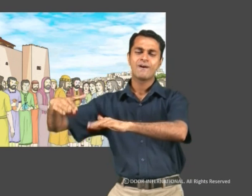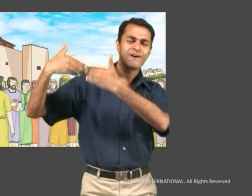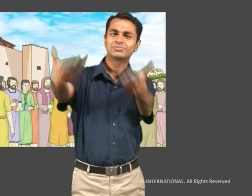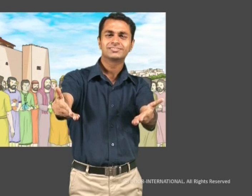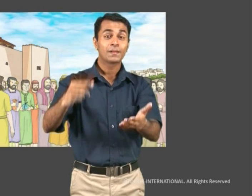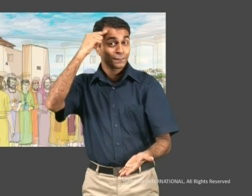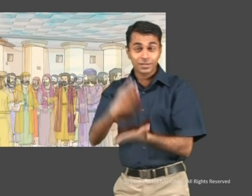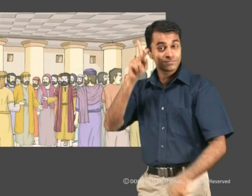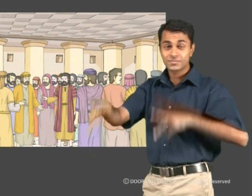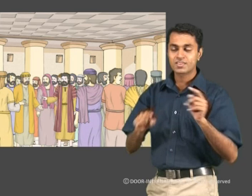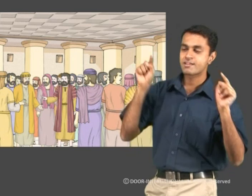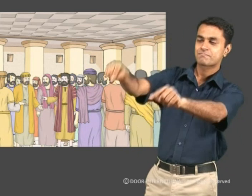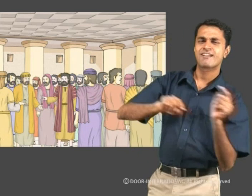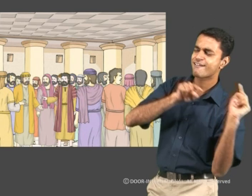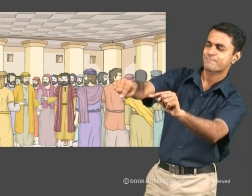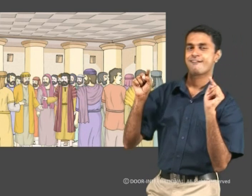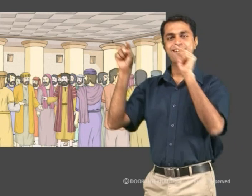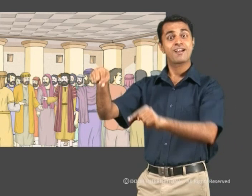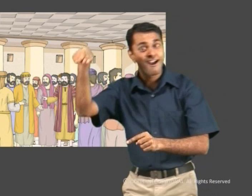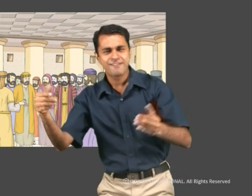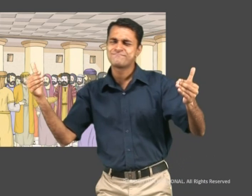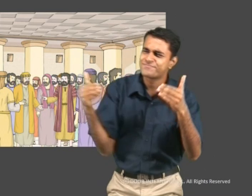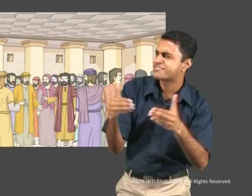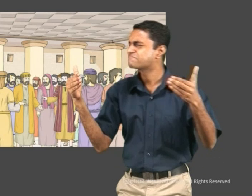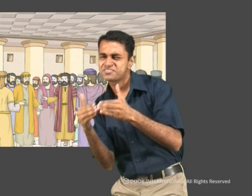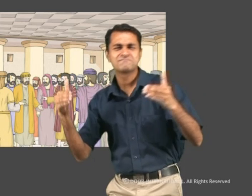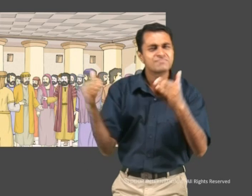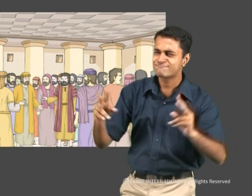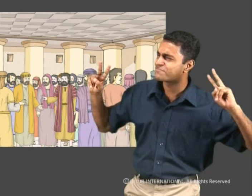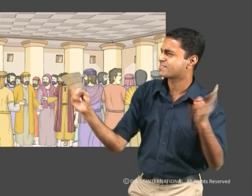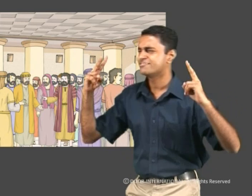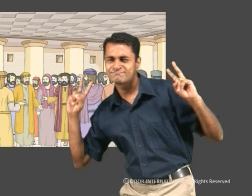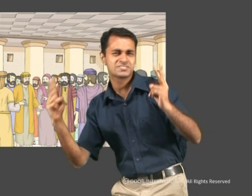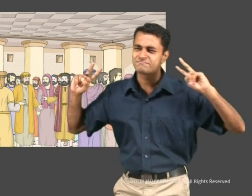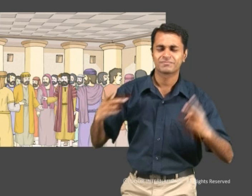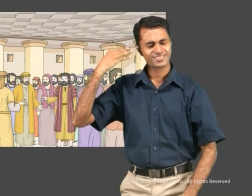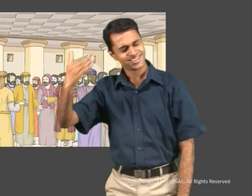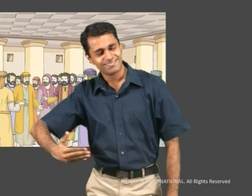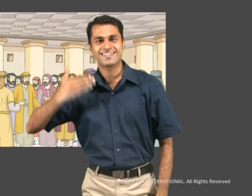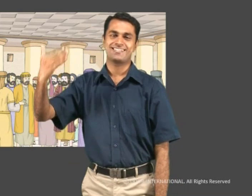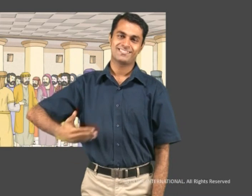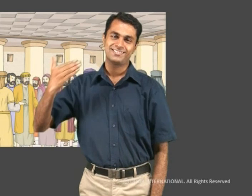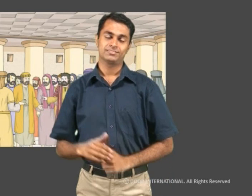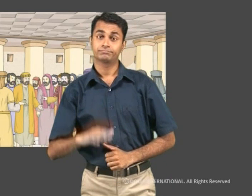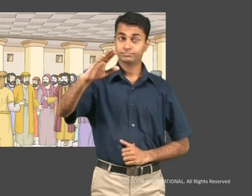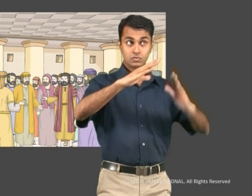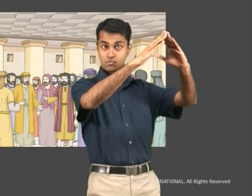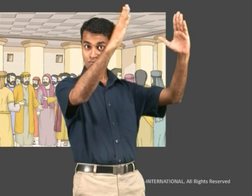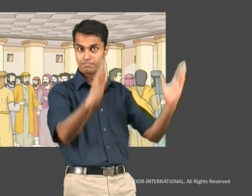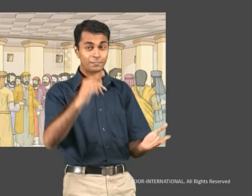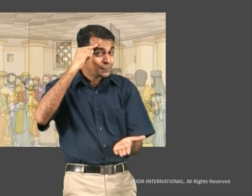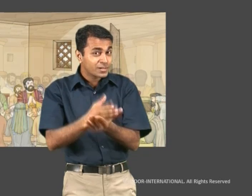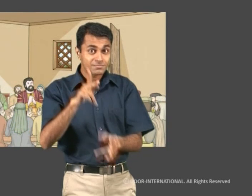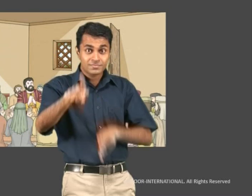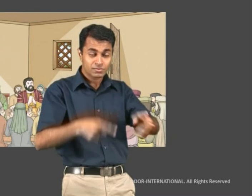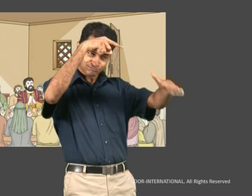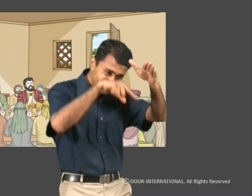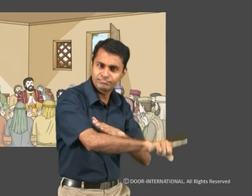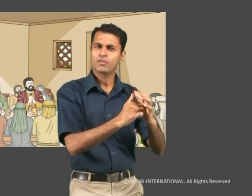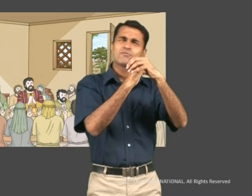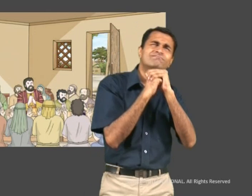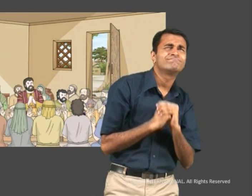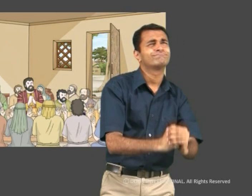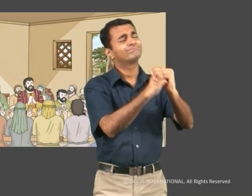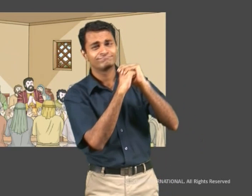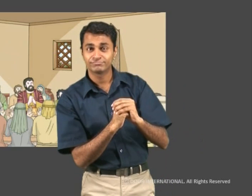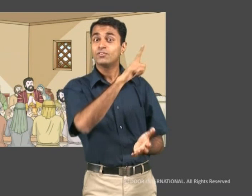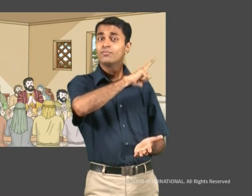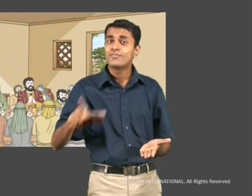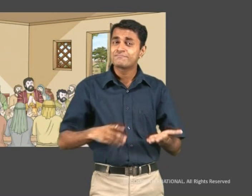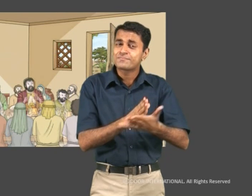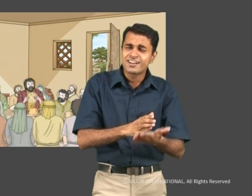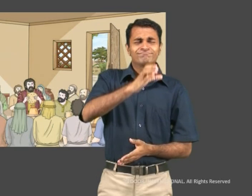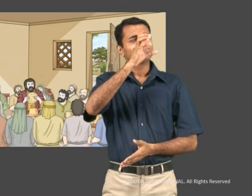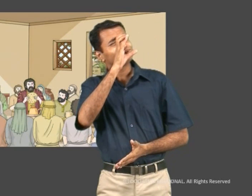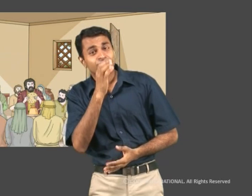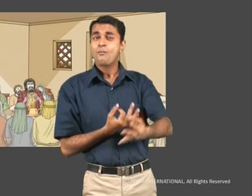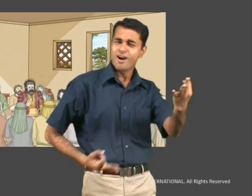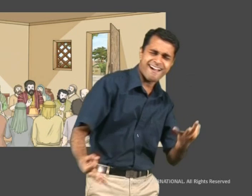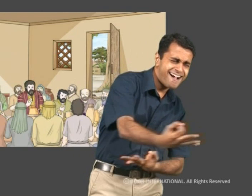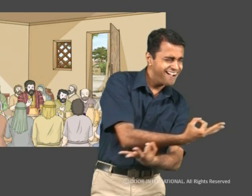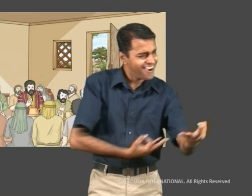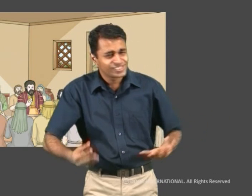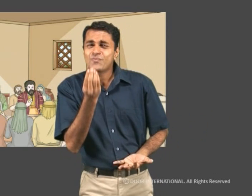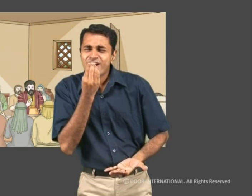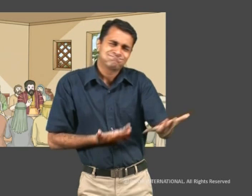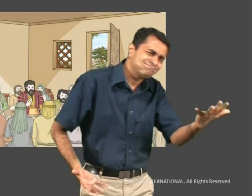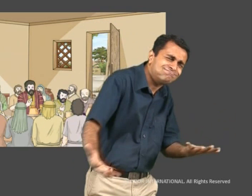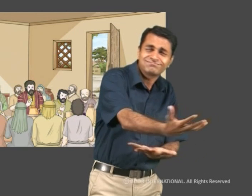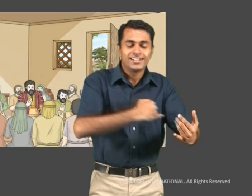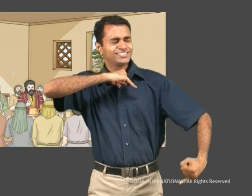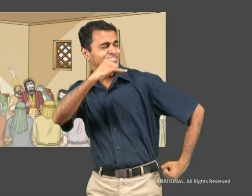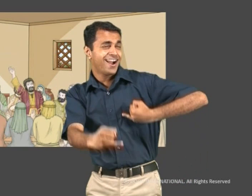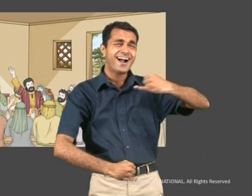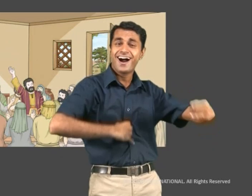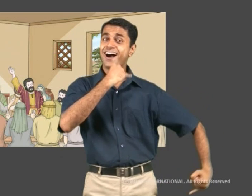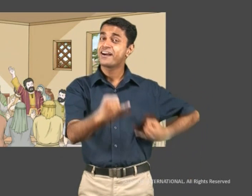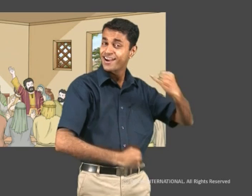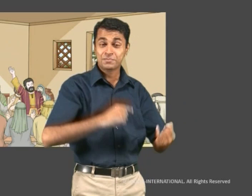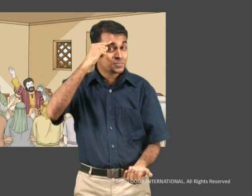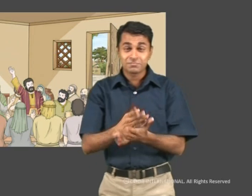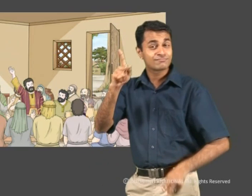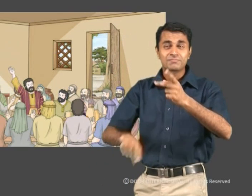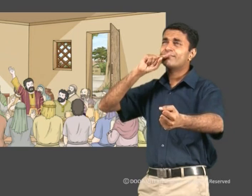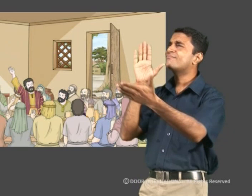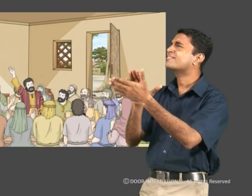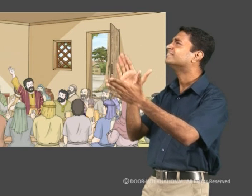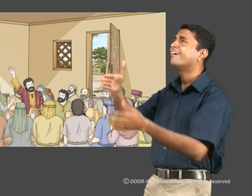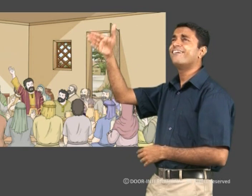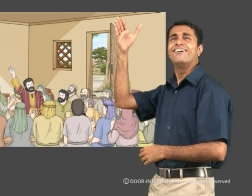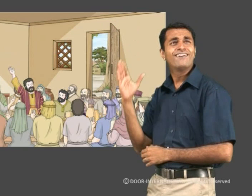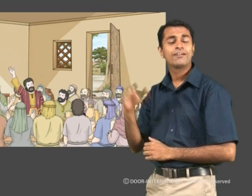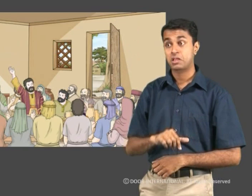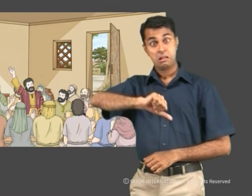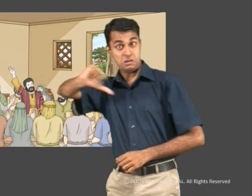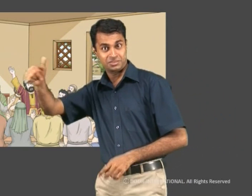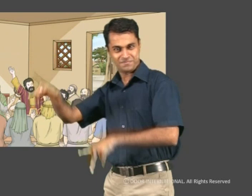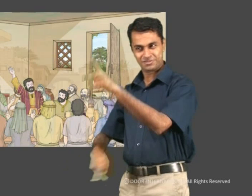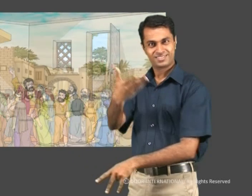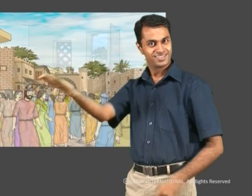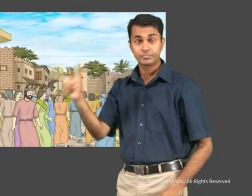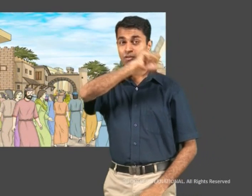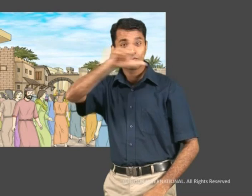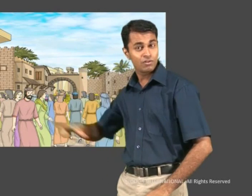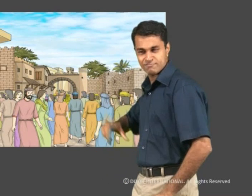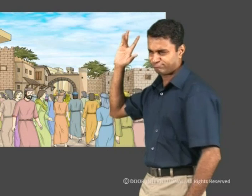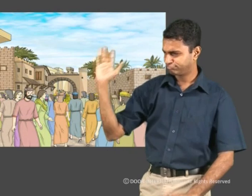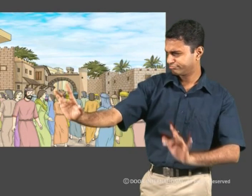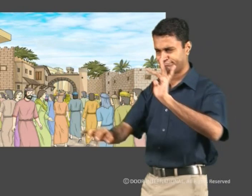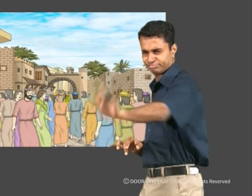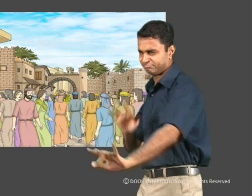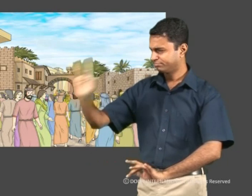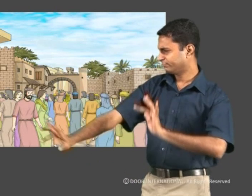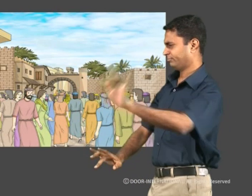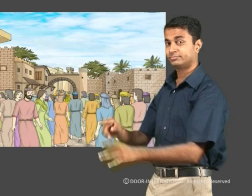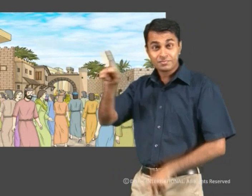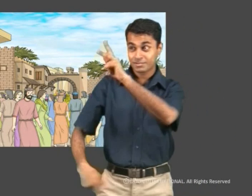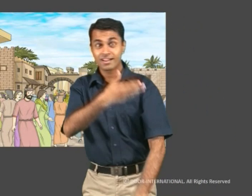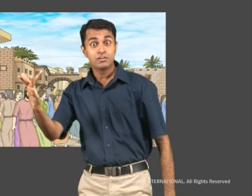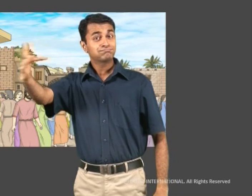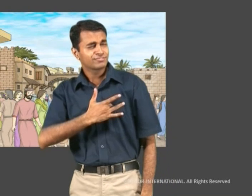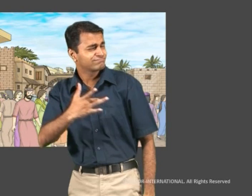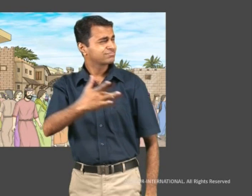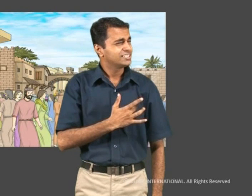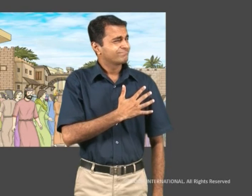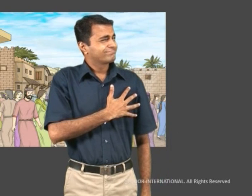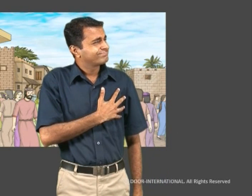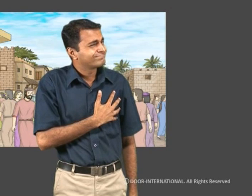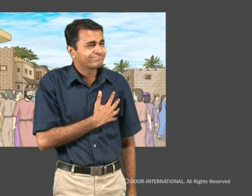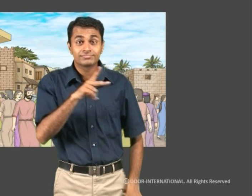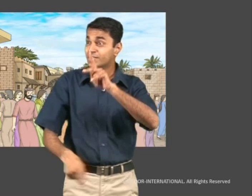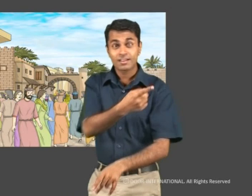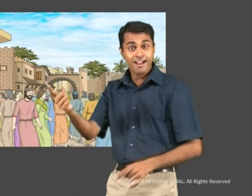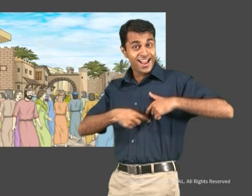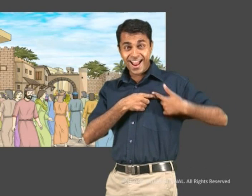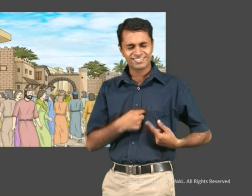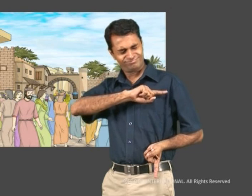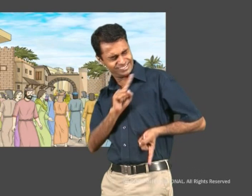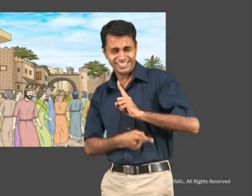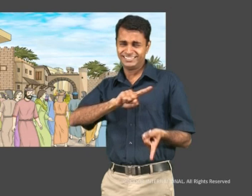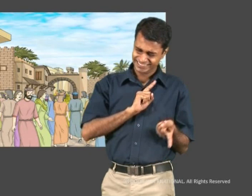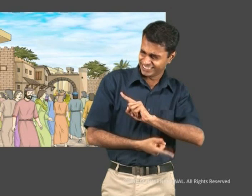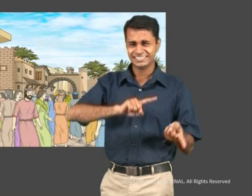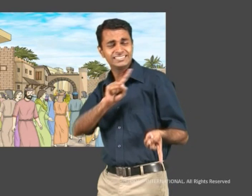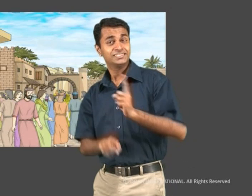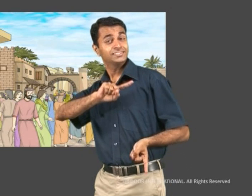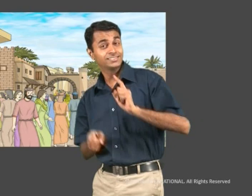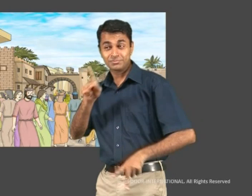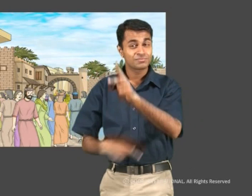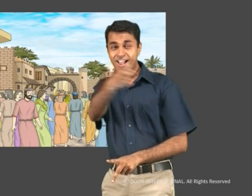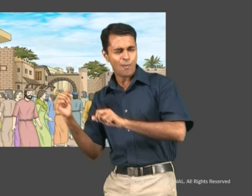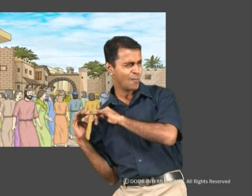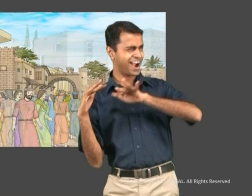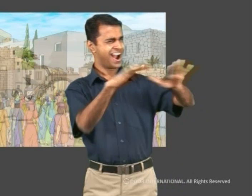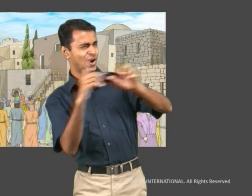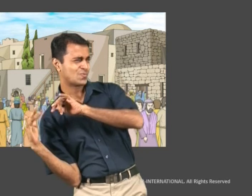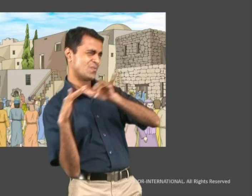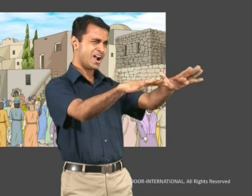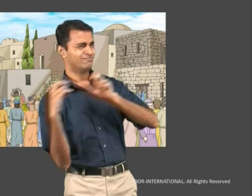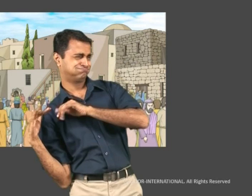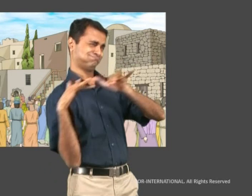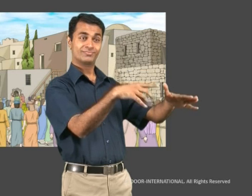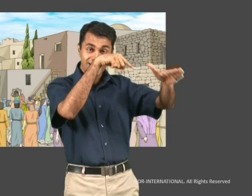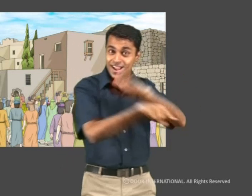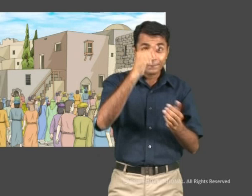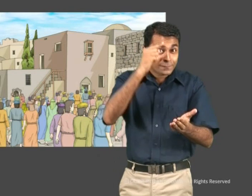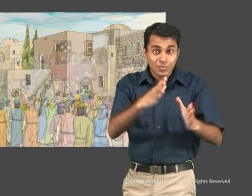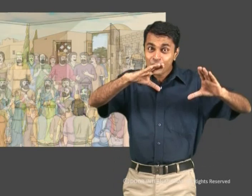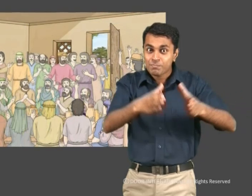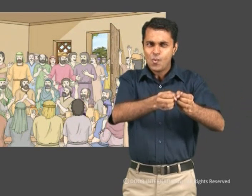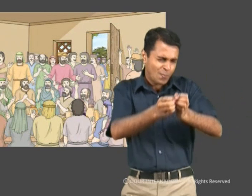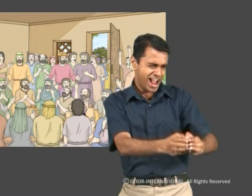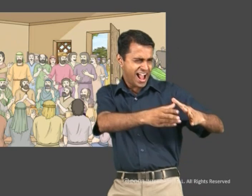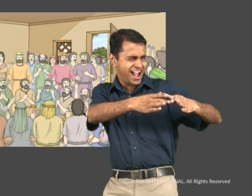With one accord they continued to meet daily in the temple courts and to break bread from house to house, sharing their meals with gladness and sincerity of heart, praising God and enjoying the favor of all the people.